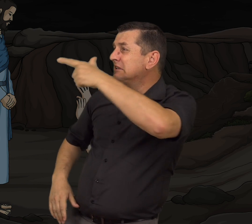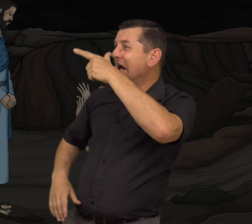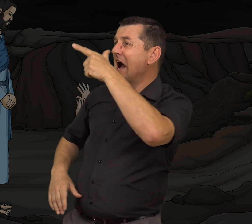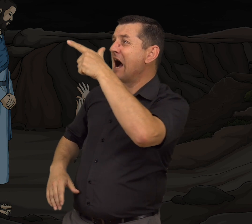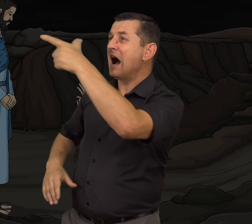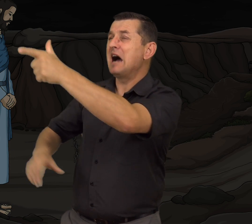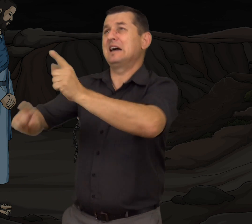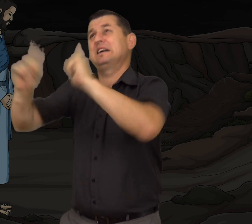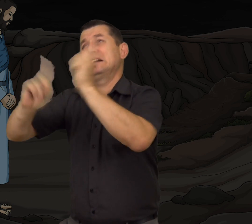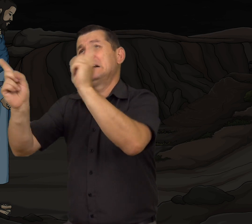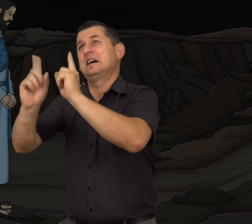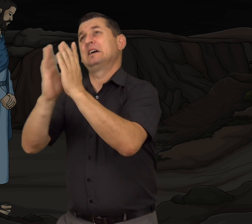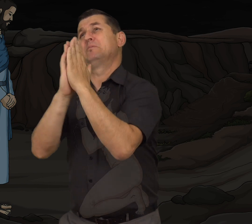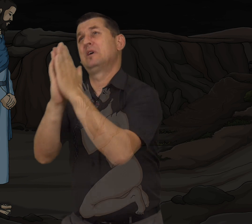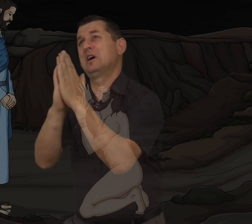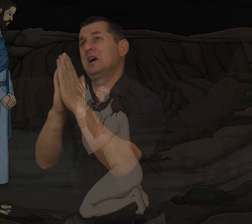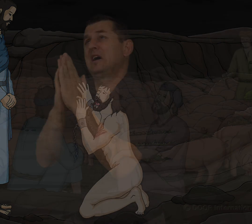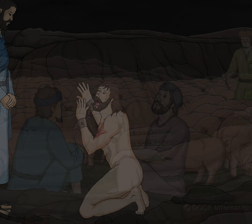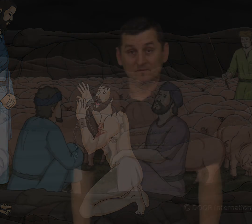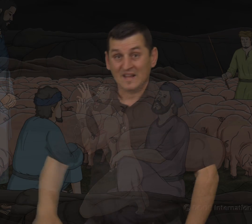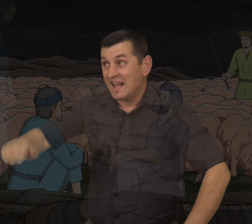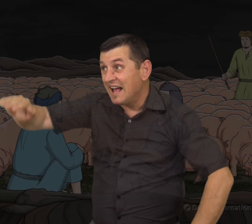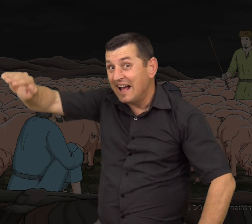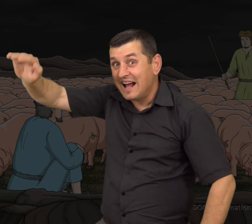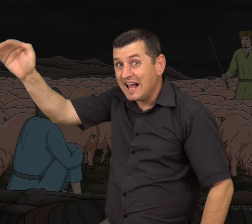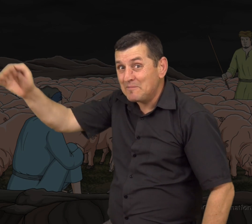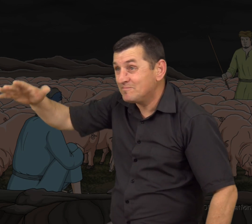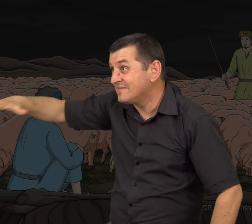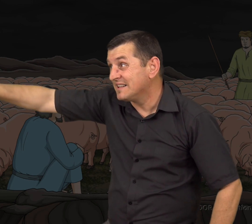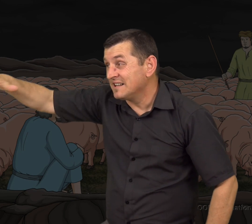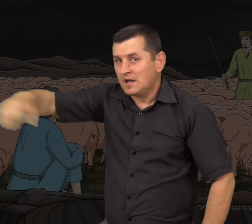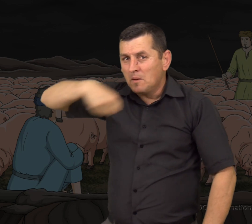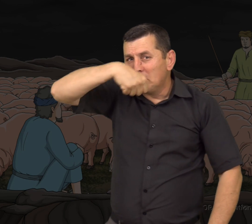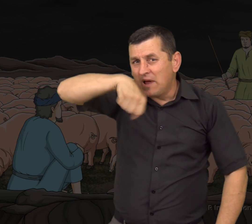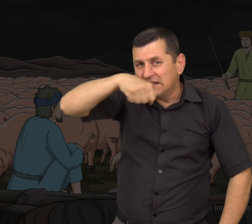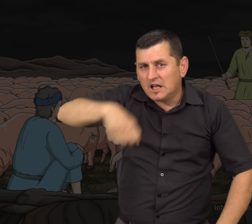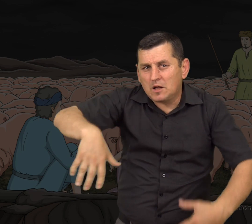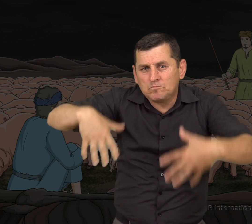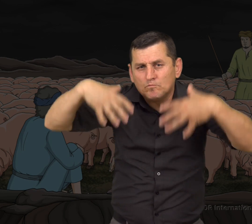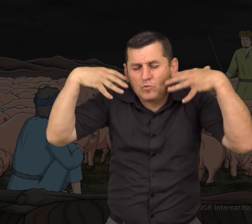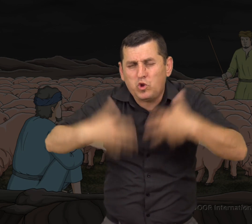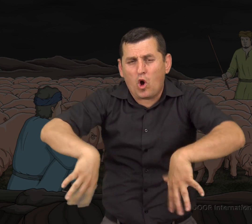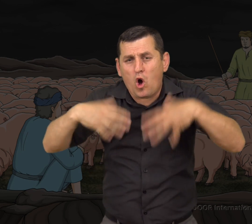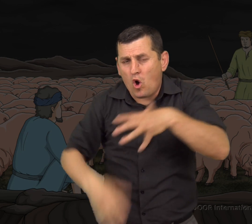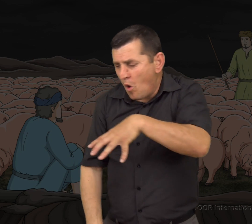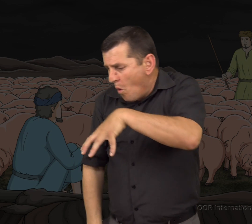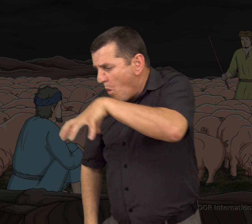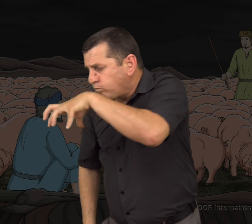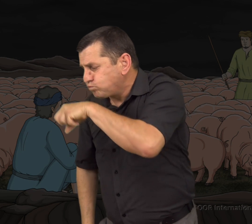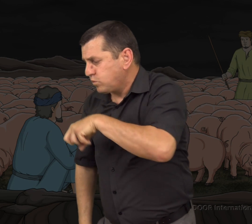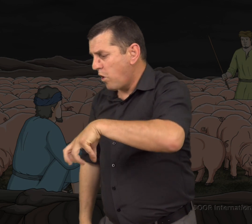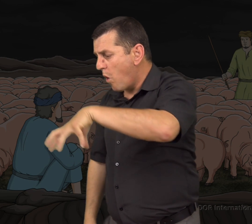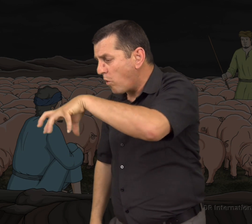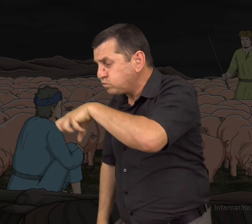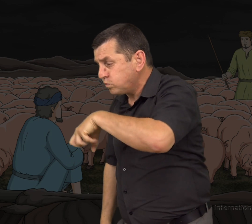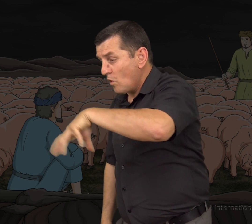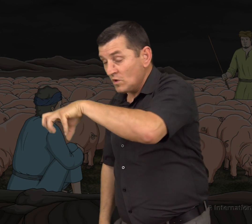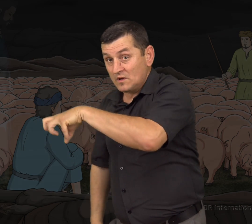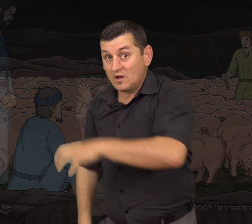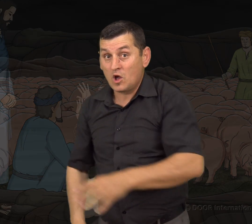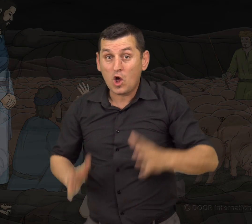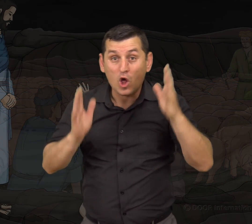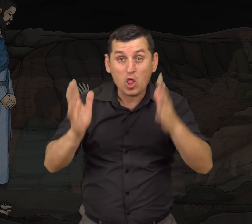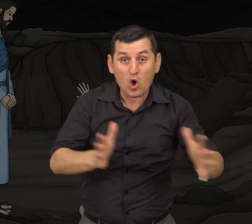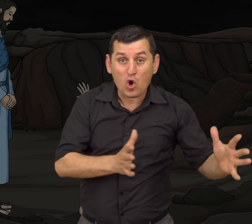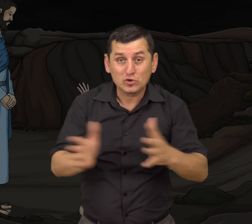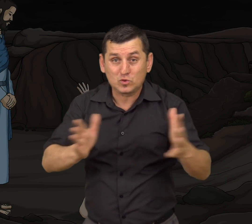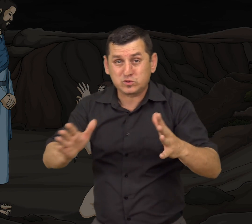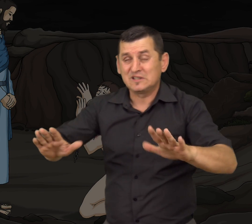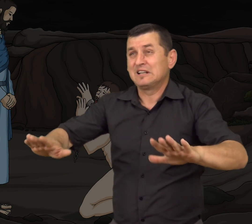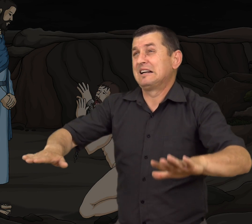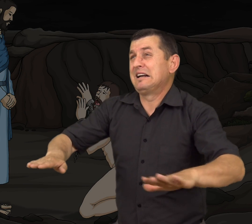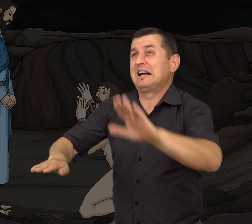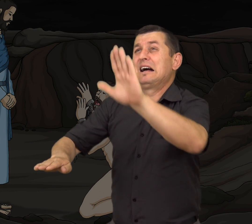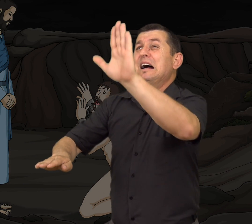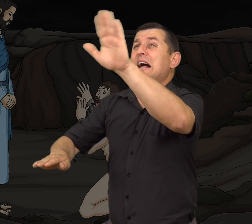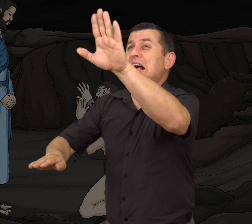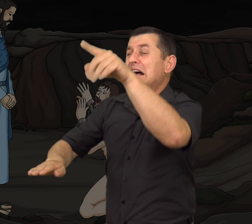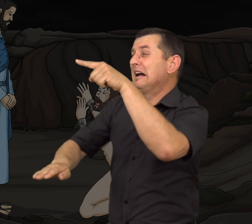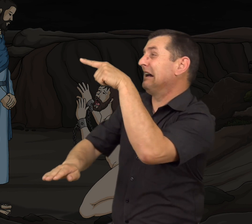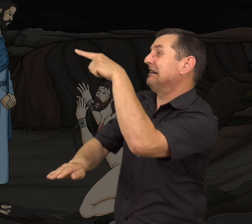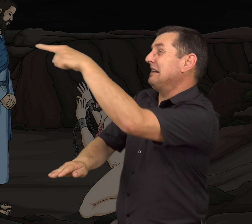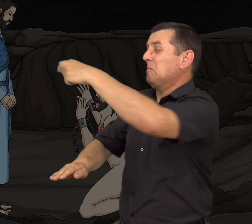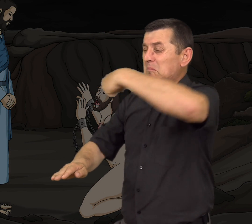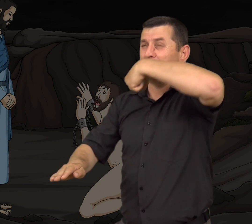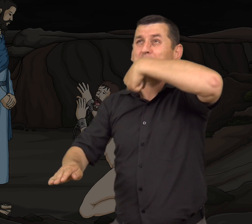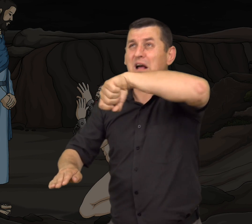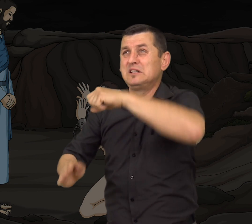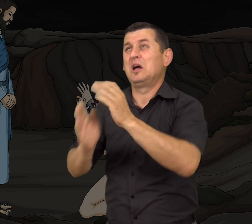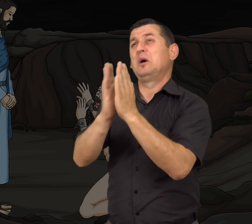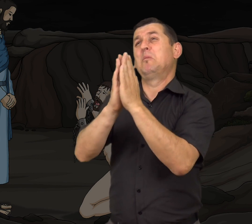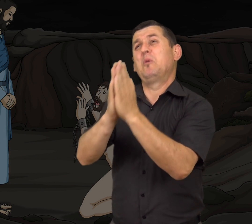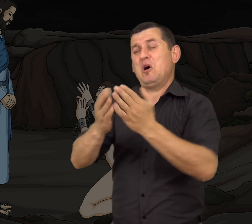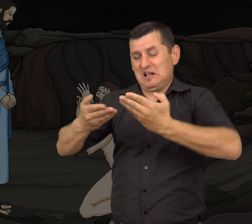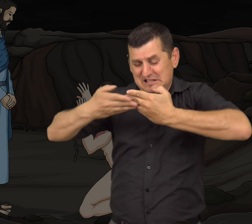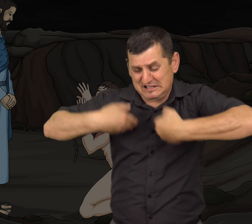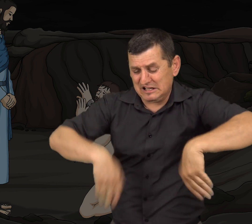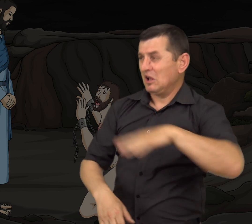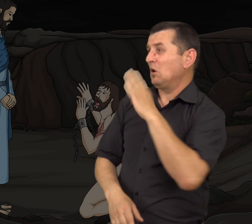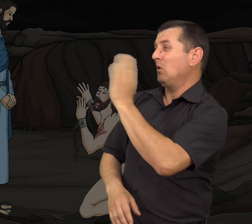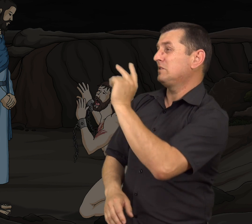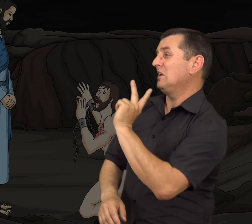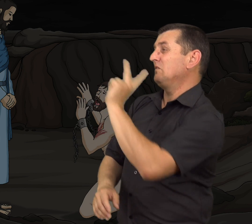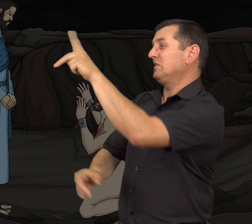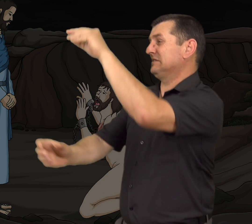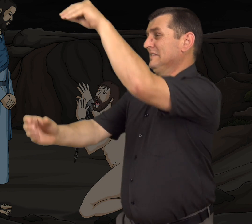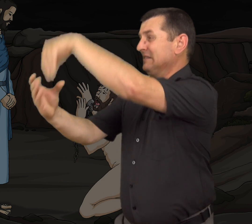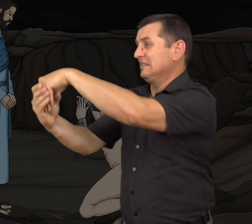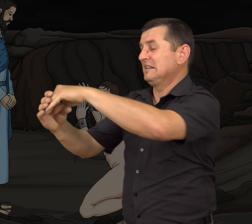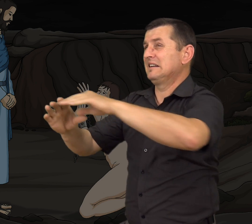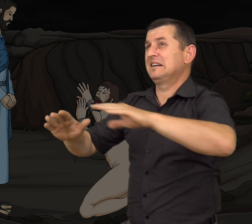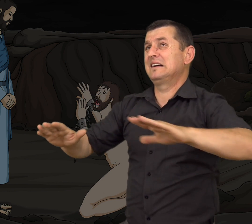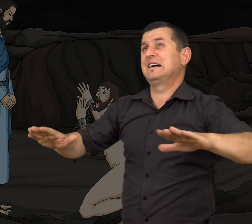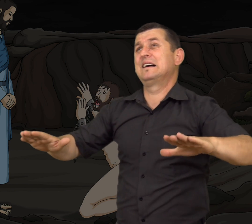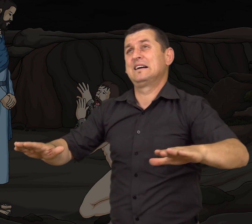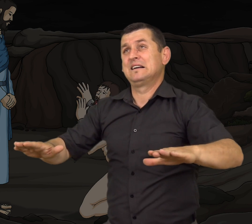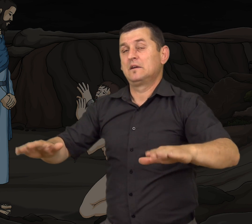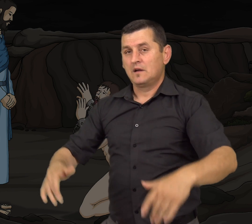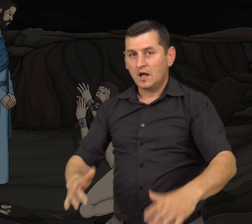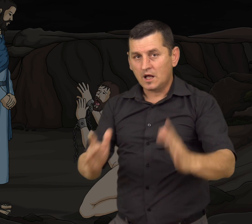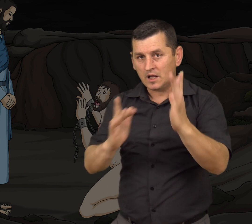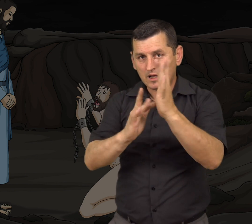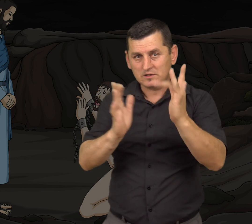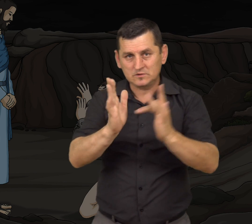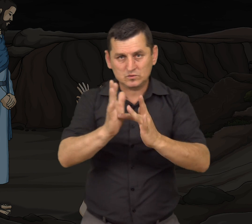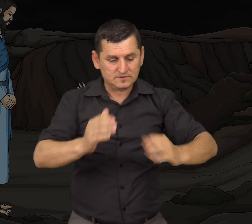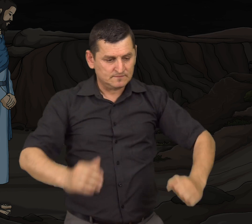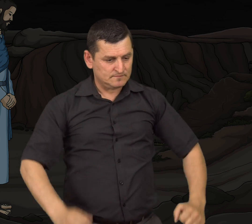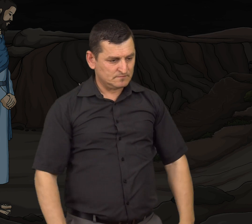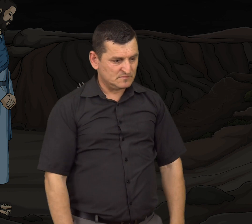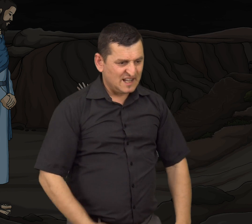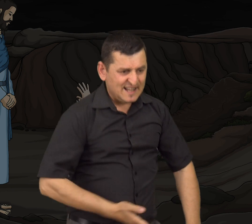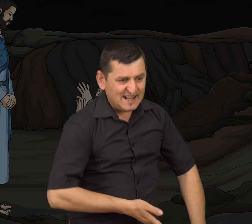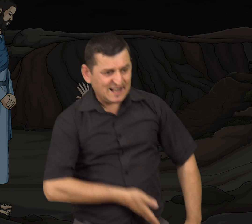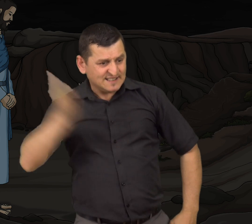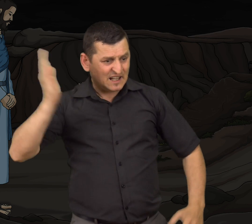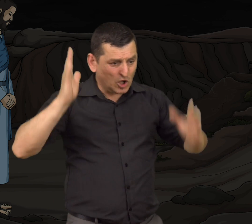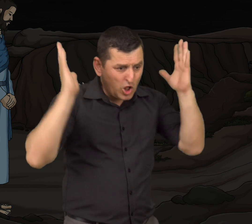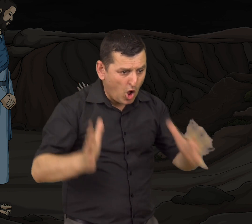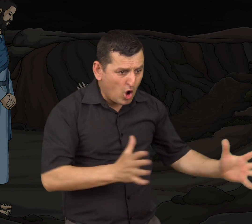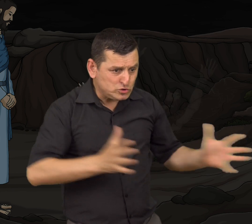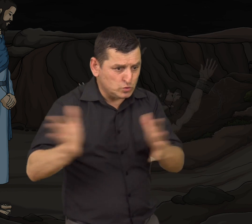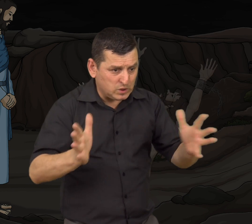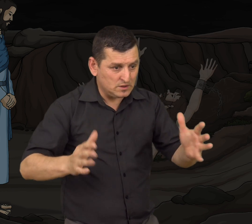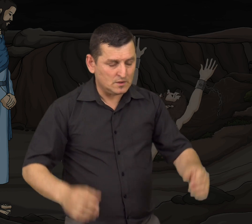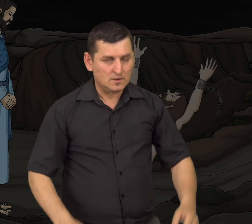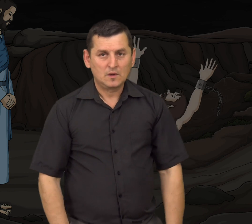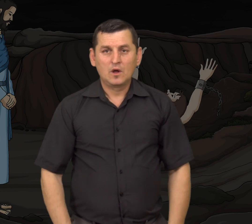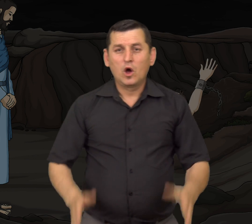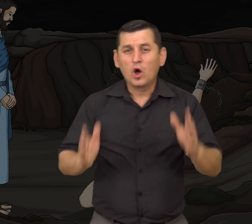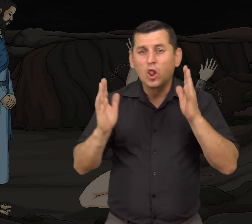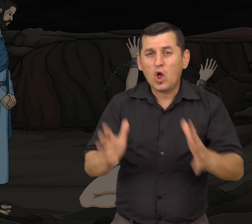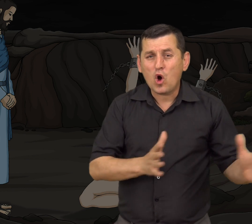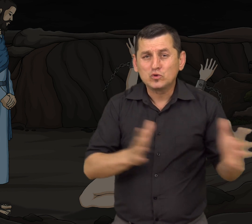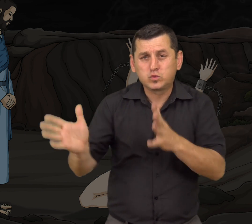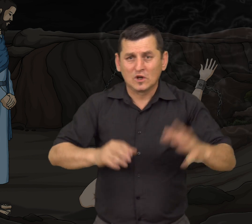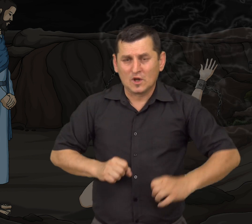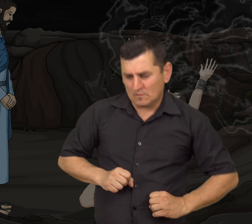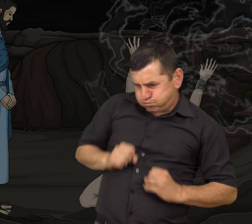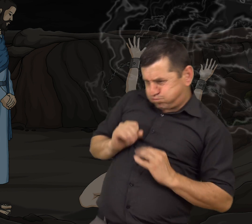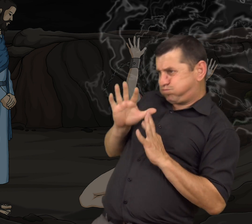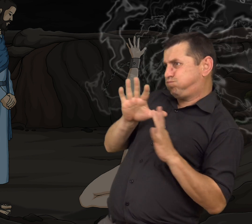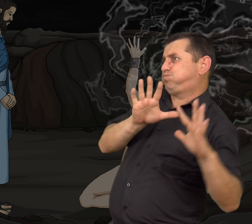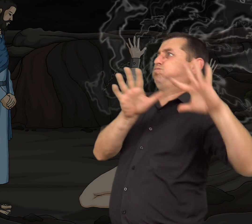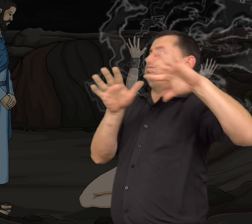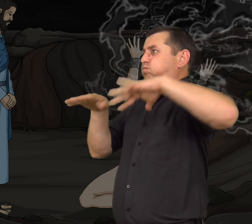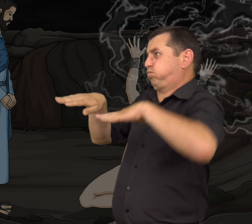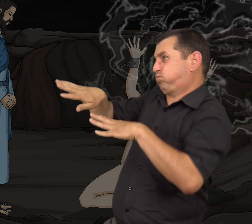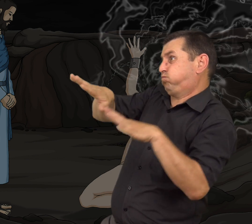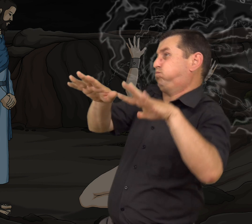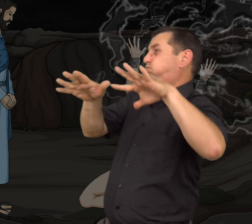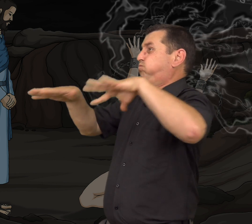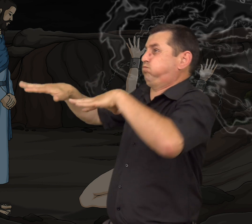There on the nearby hillside a large herd of pigs was feeding. So the demons begged Jesus, “Send us to the pigs, so that we may enter them.”